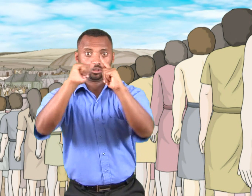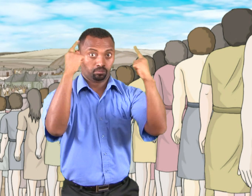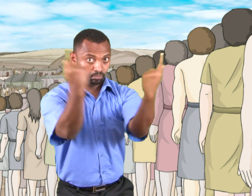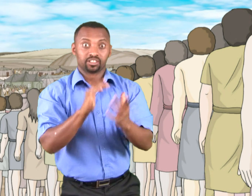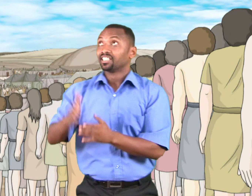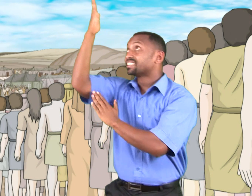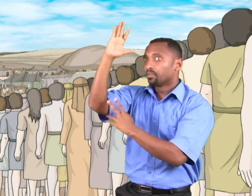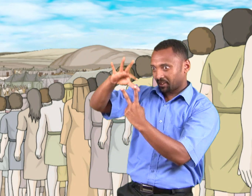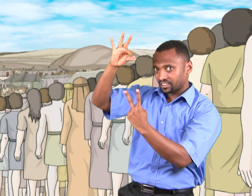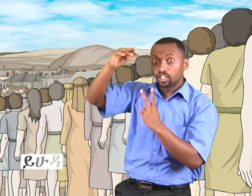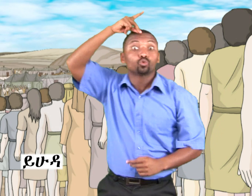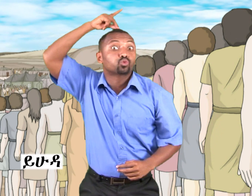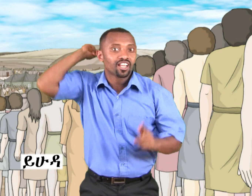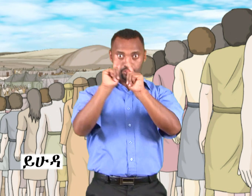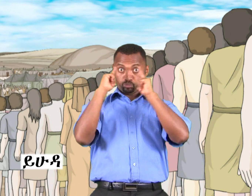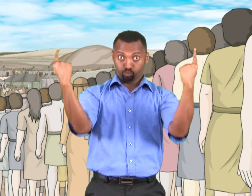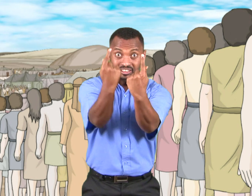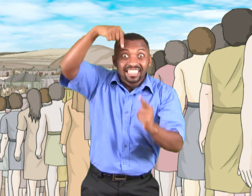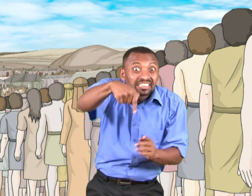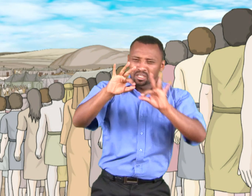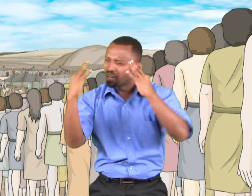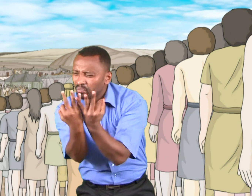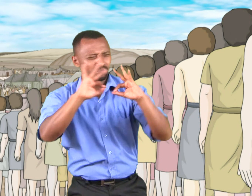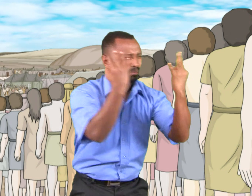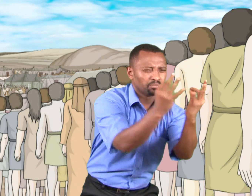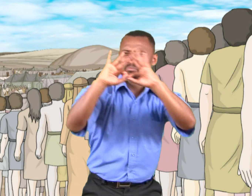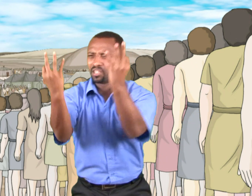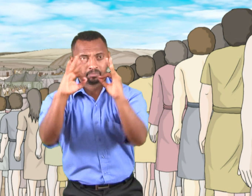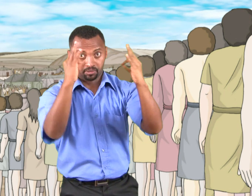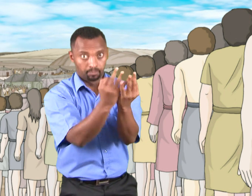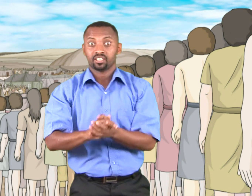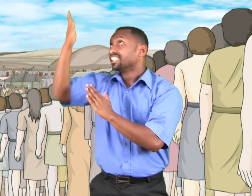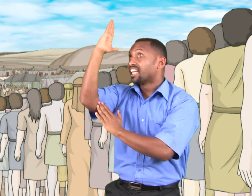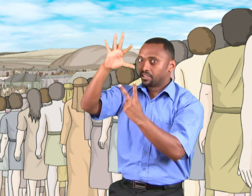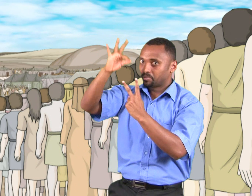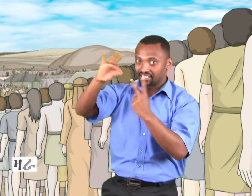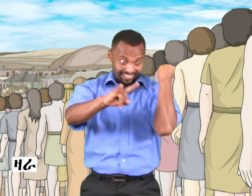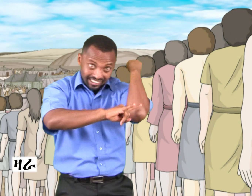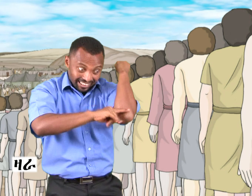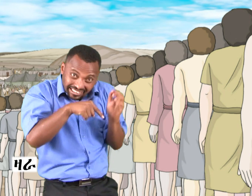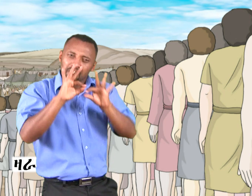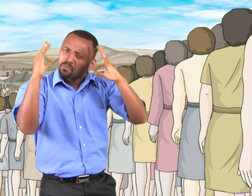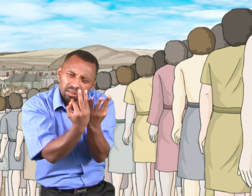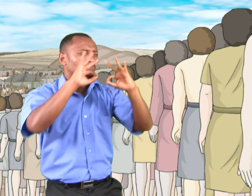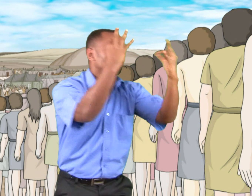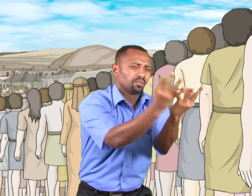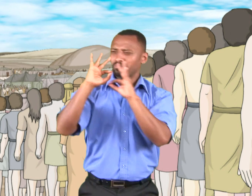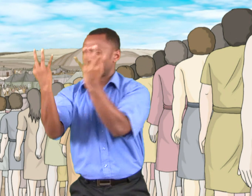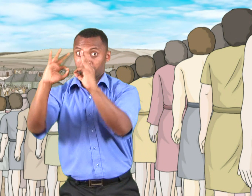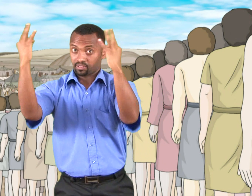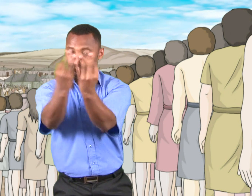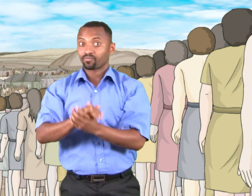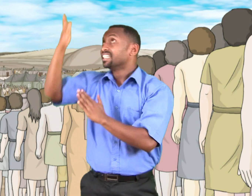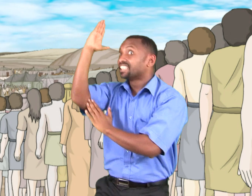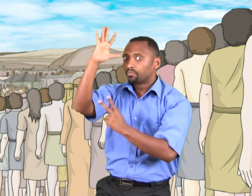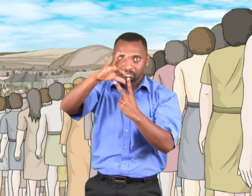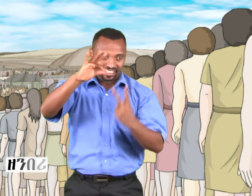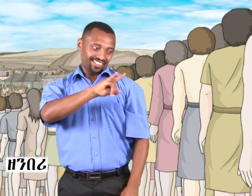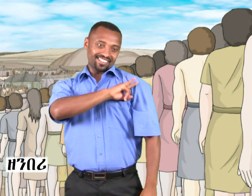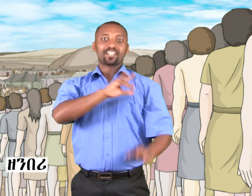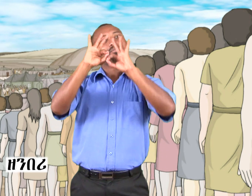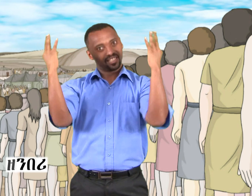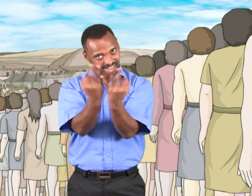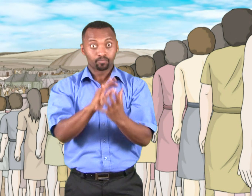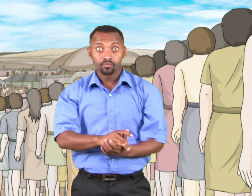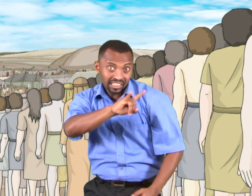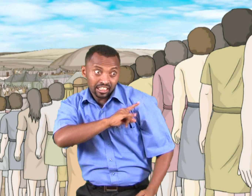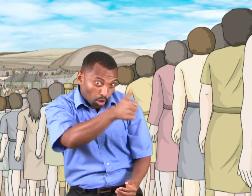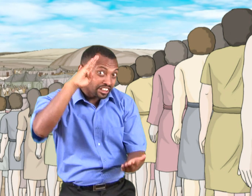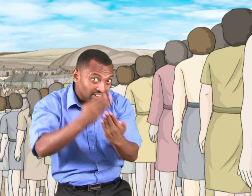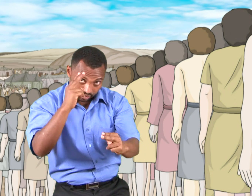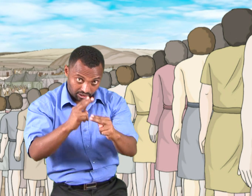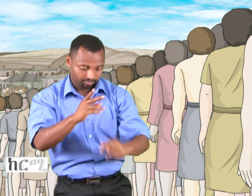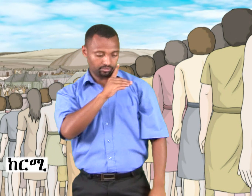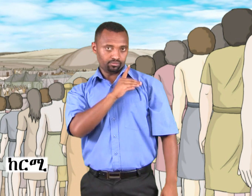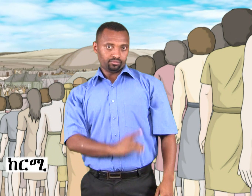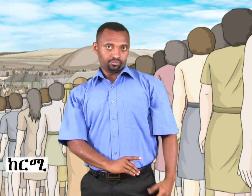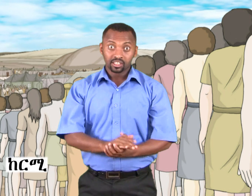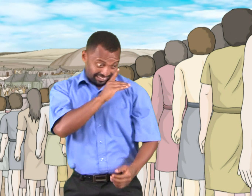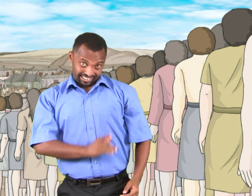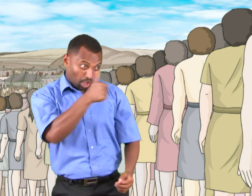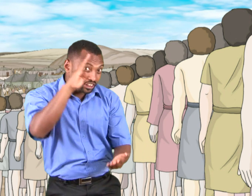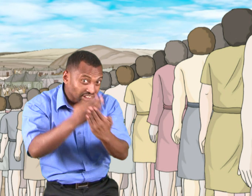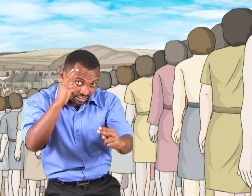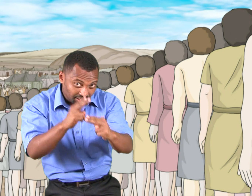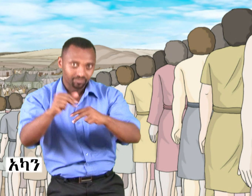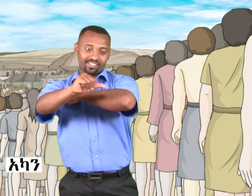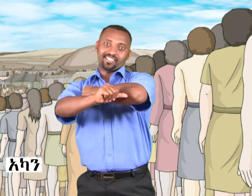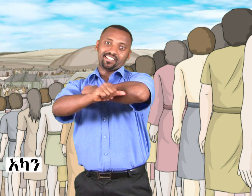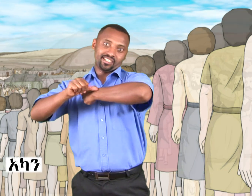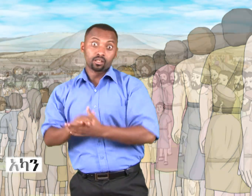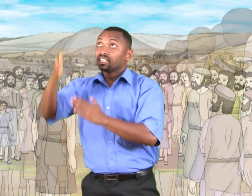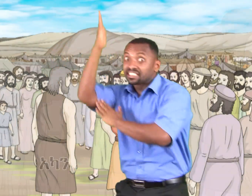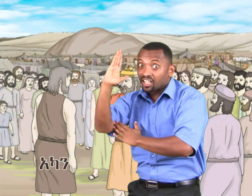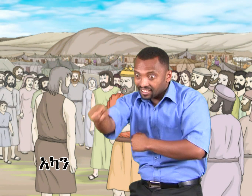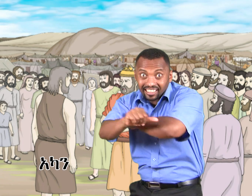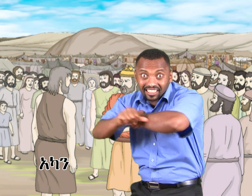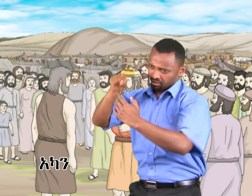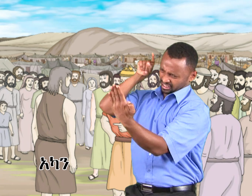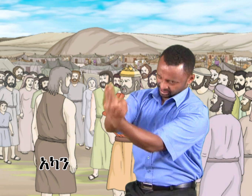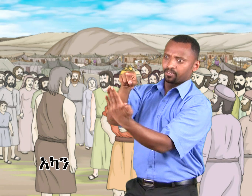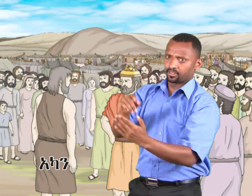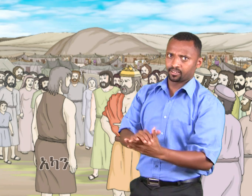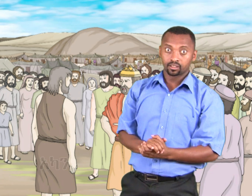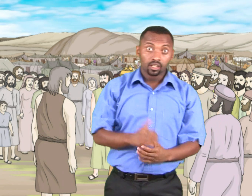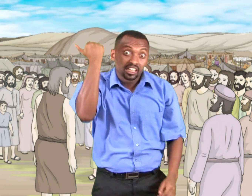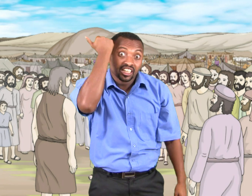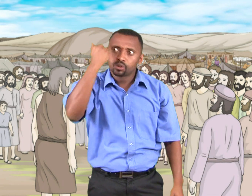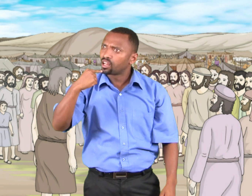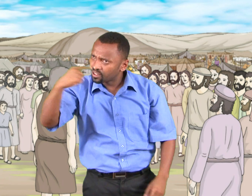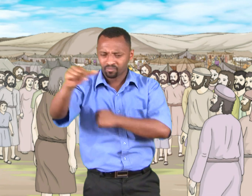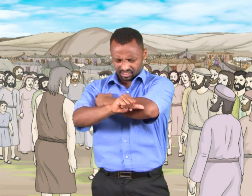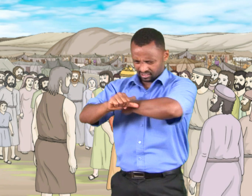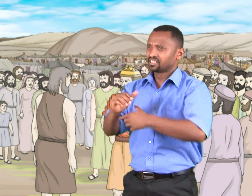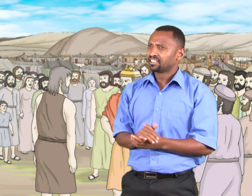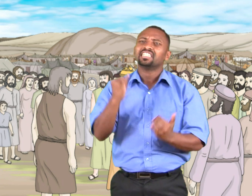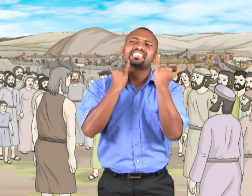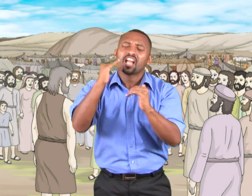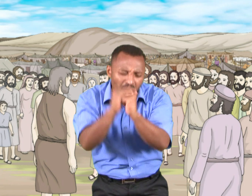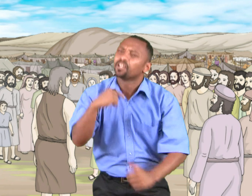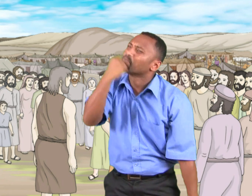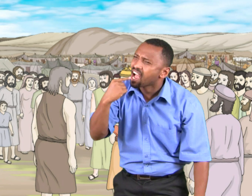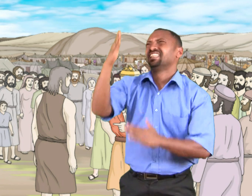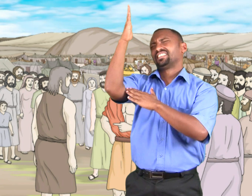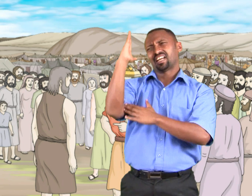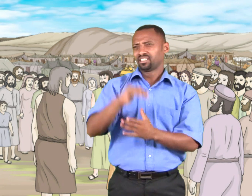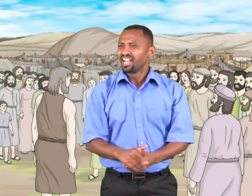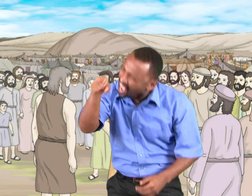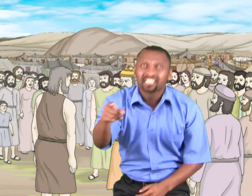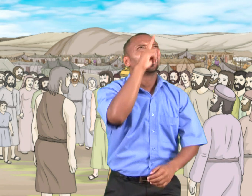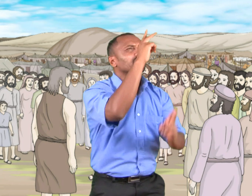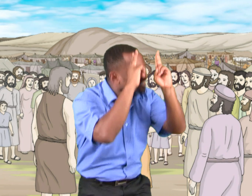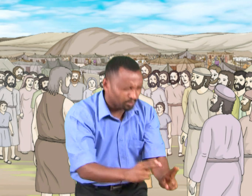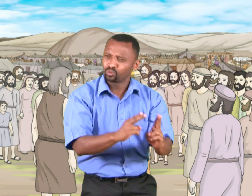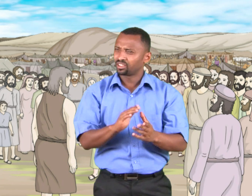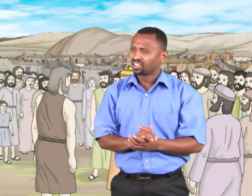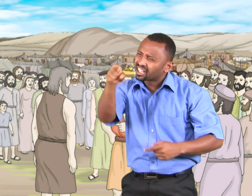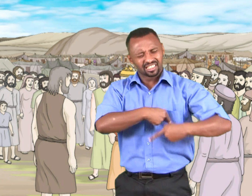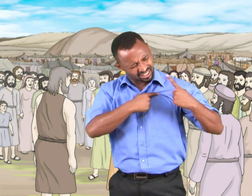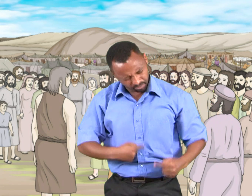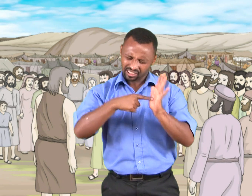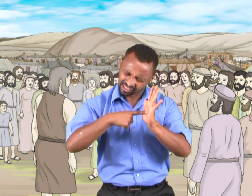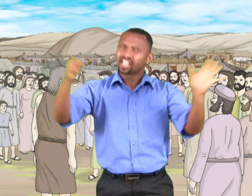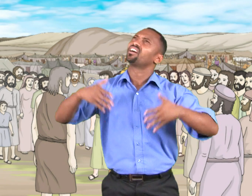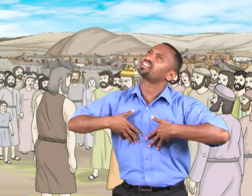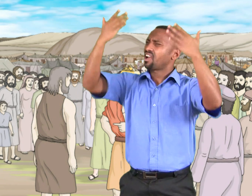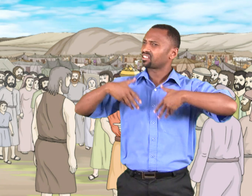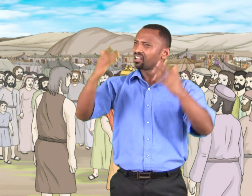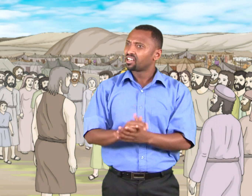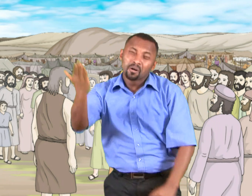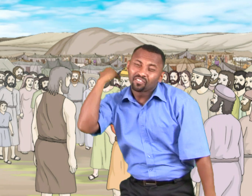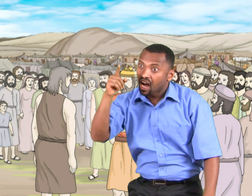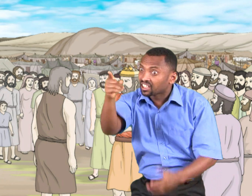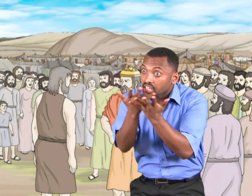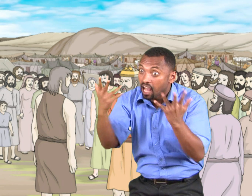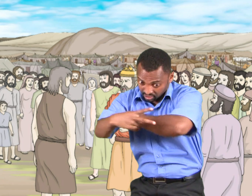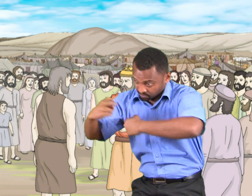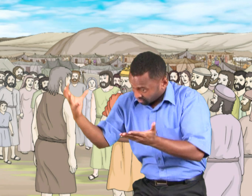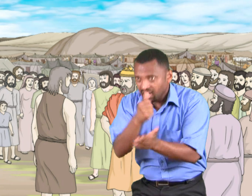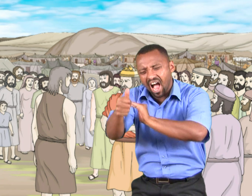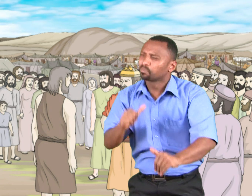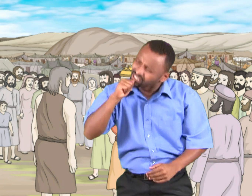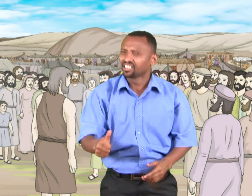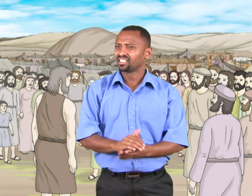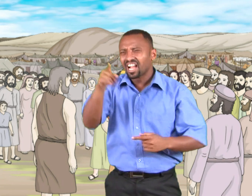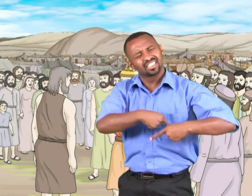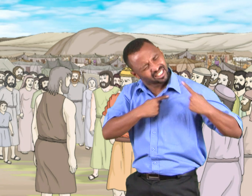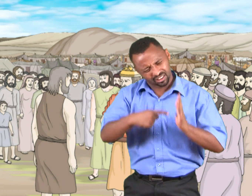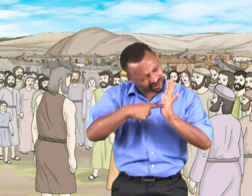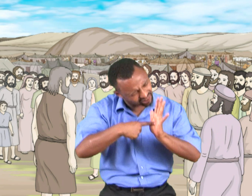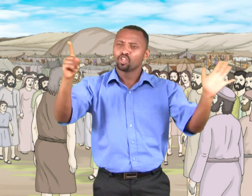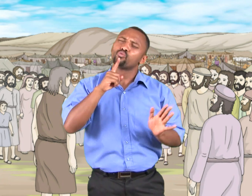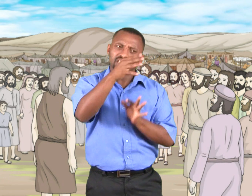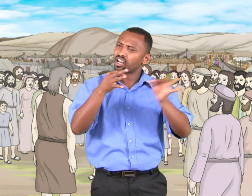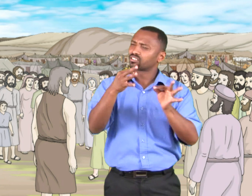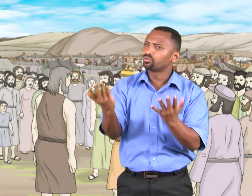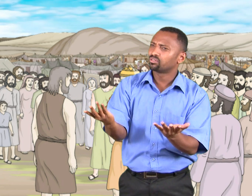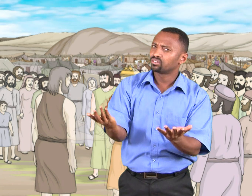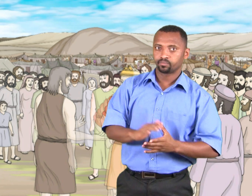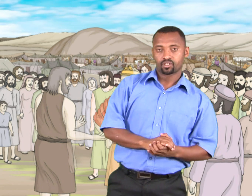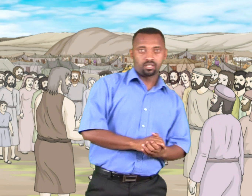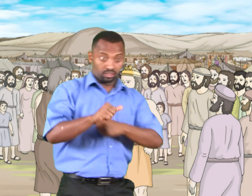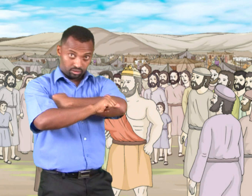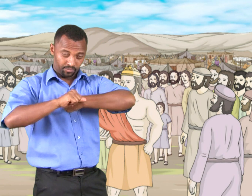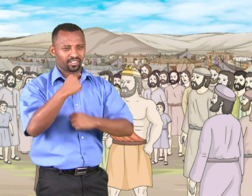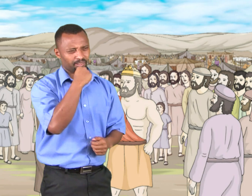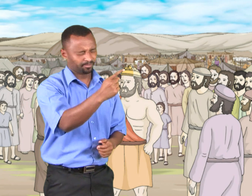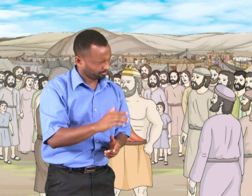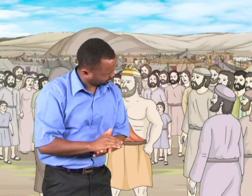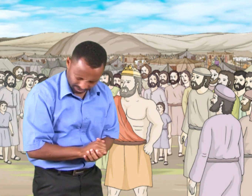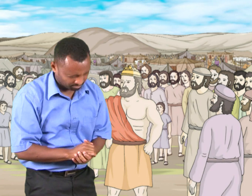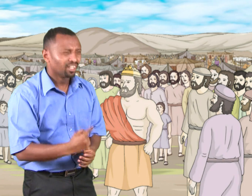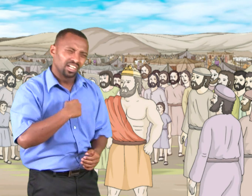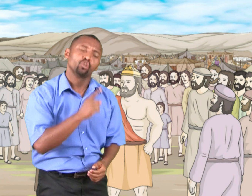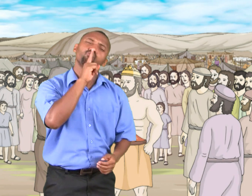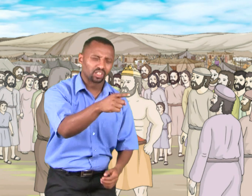He had the clans of Judah come forward, and the clan of the Zerahites was selected. He had the clan of the Zerahites come forward, and the family of Zabdi was selected. And he had the family of Zabdi come forward man by man, and Achan son of Carmi, the son of Zabdi, the son of Zerah, of the tribe of Judah, was selected.